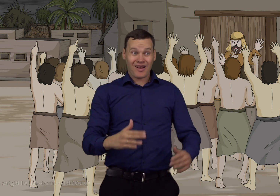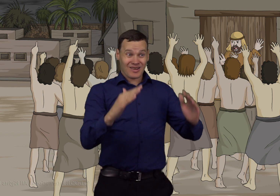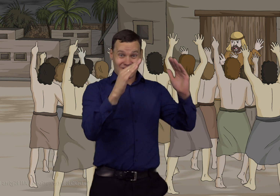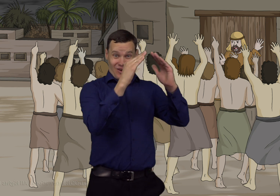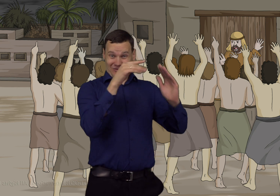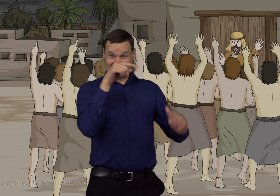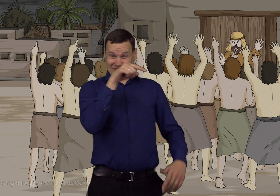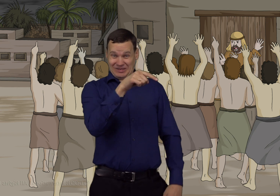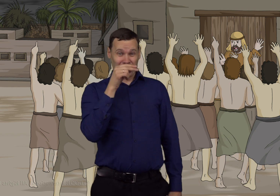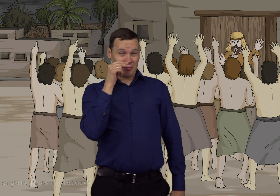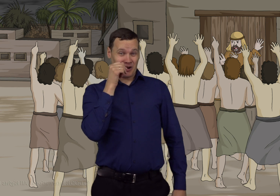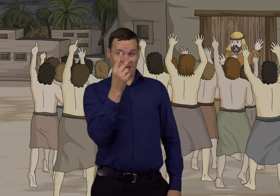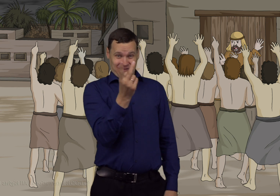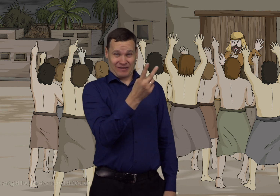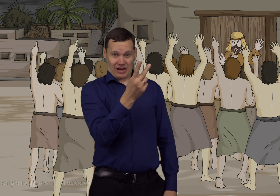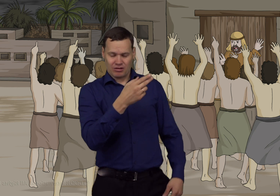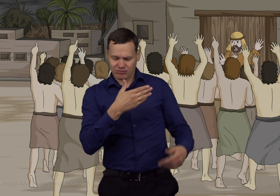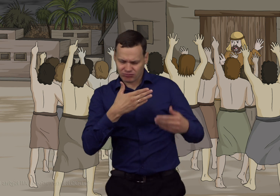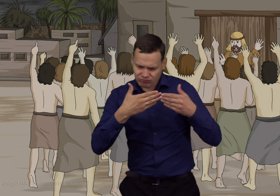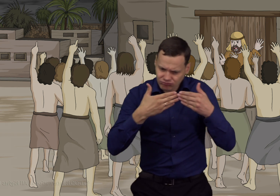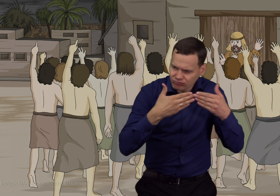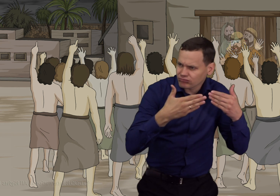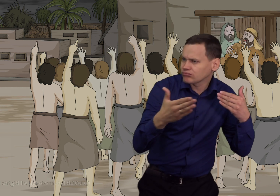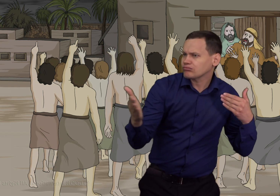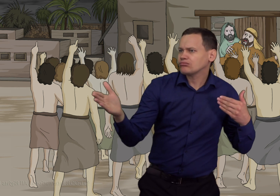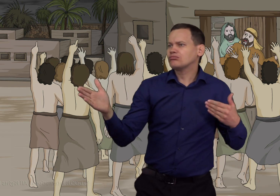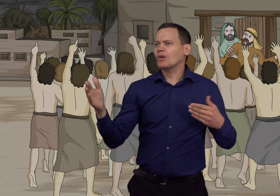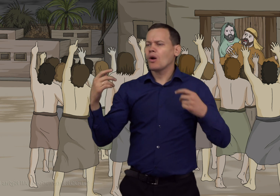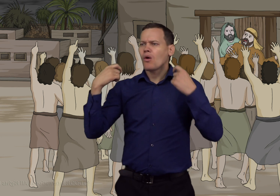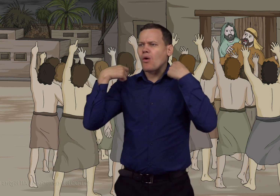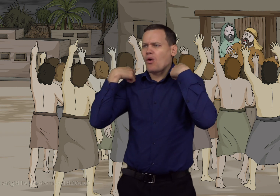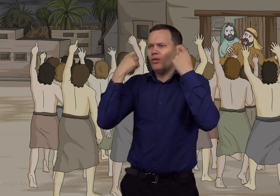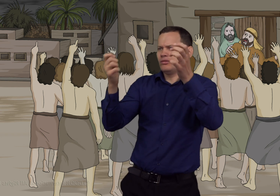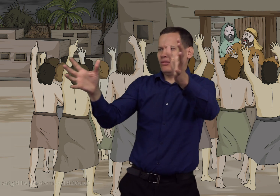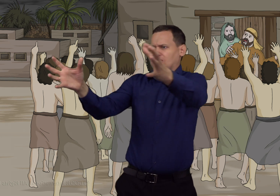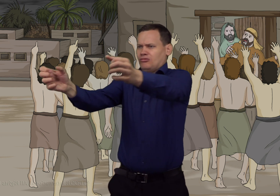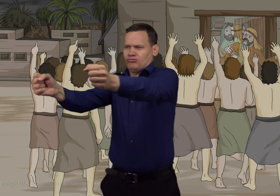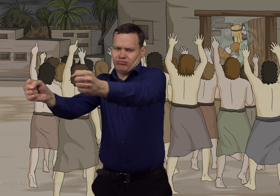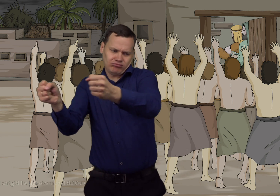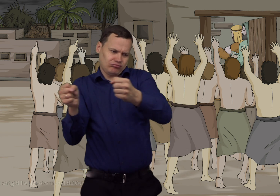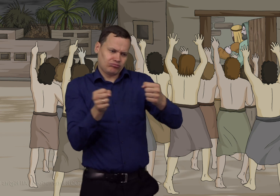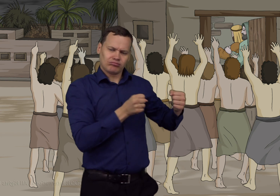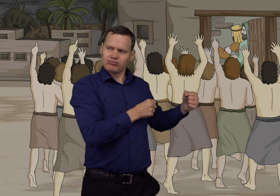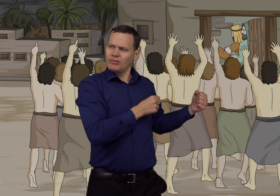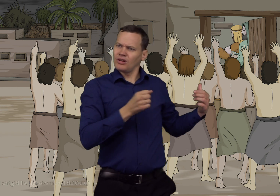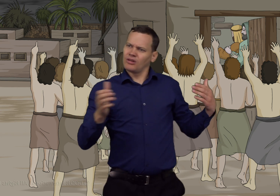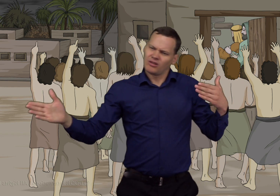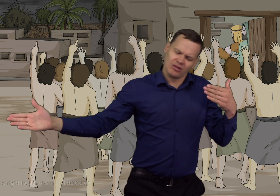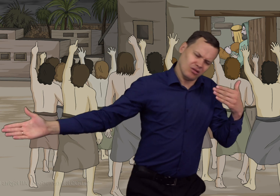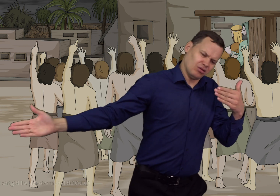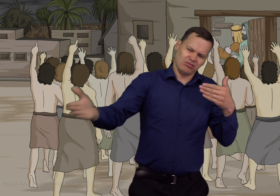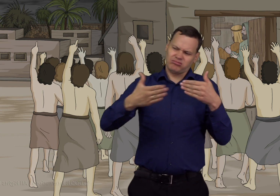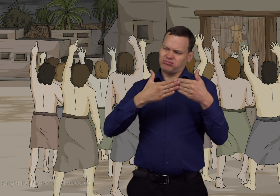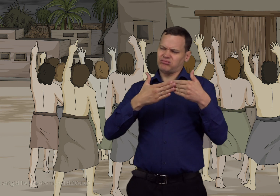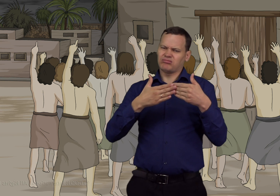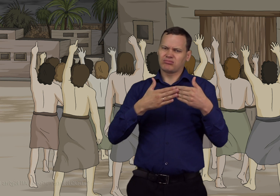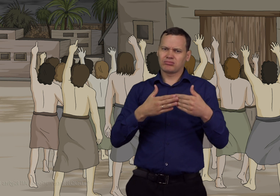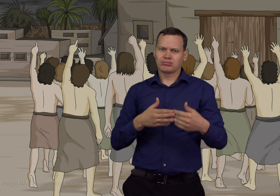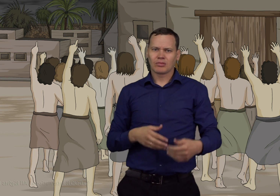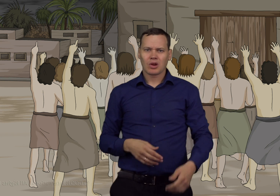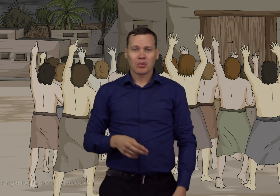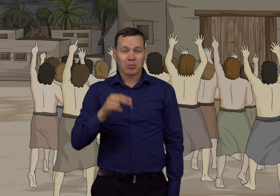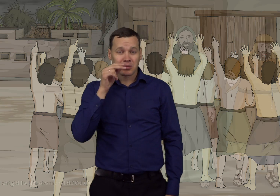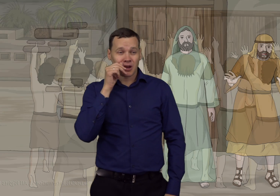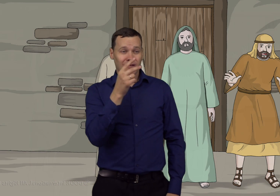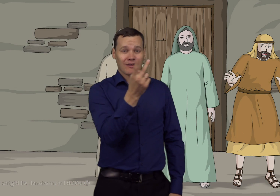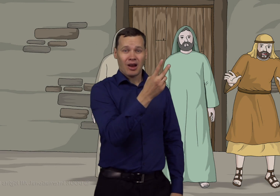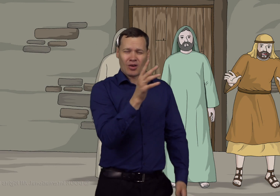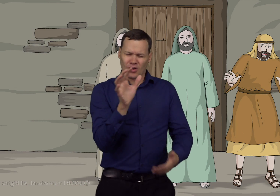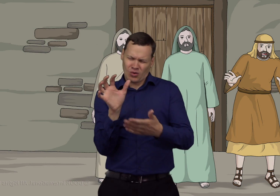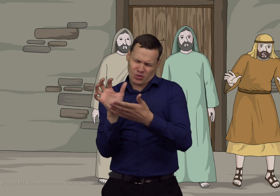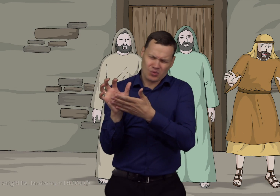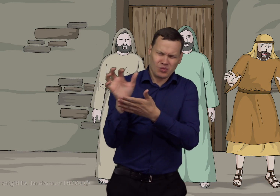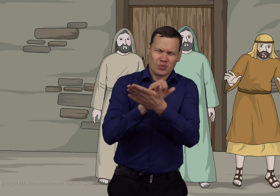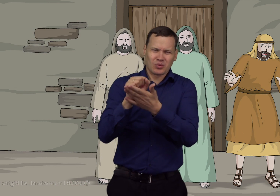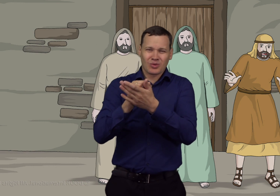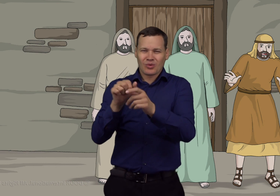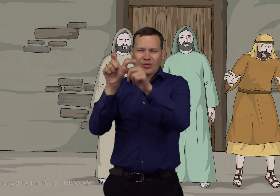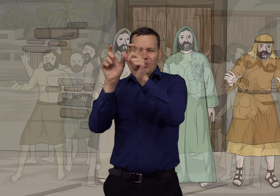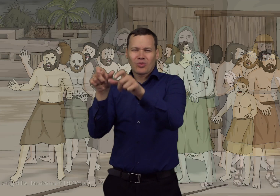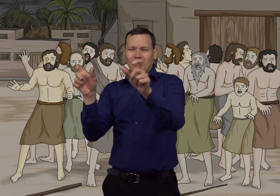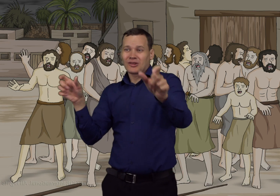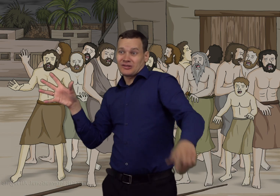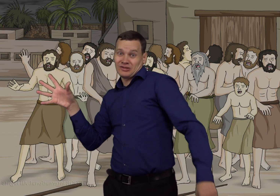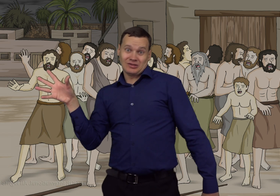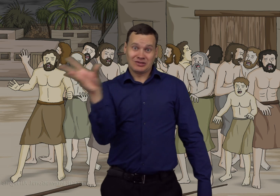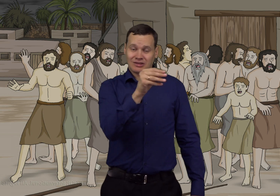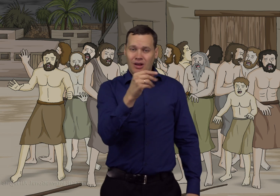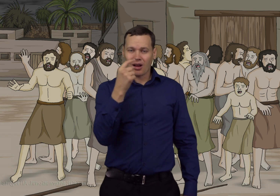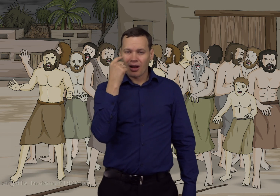But the men inside reached out, pulled Lot into the house with them, and shut the door.